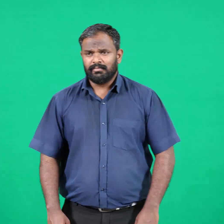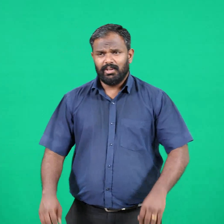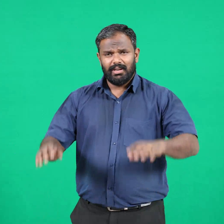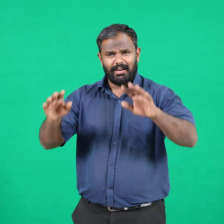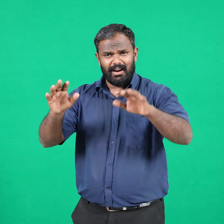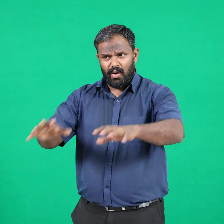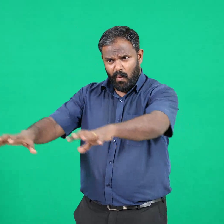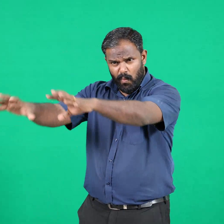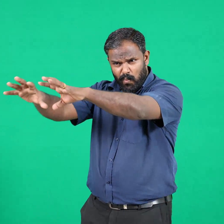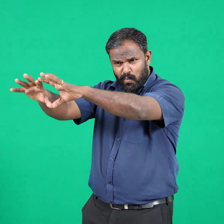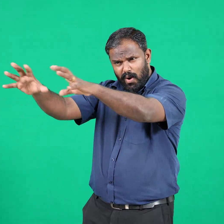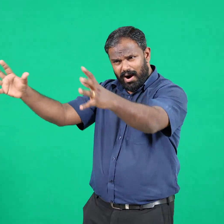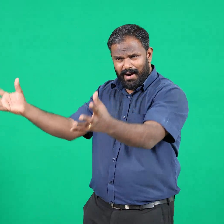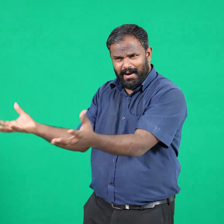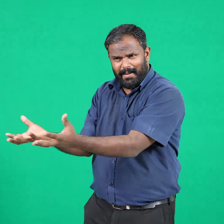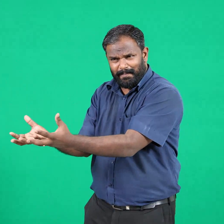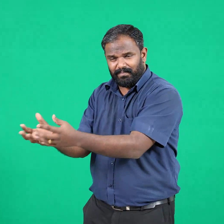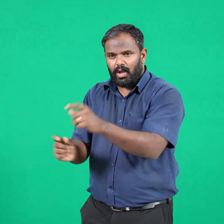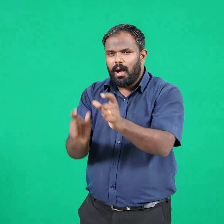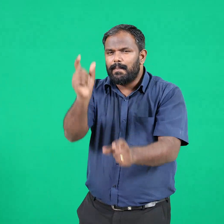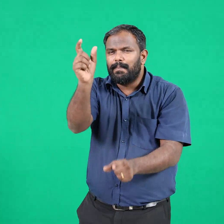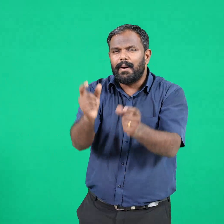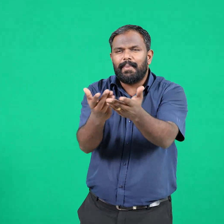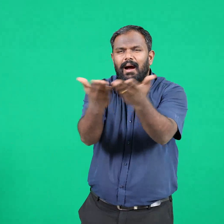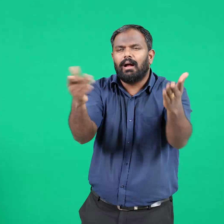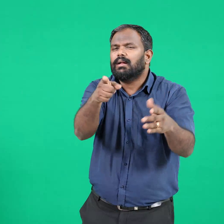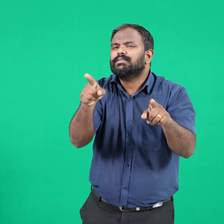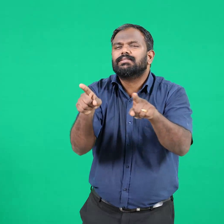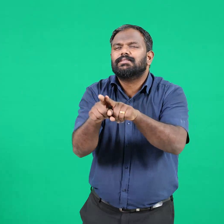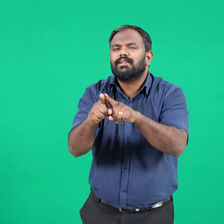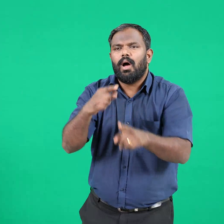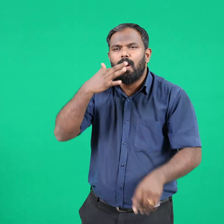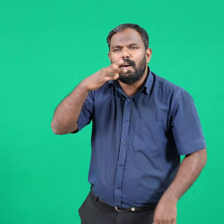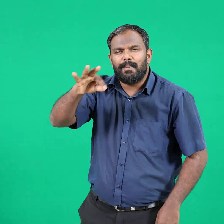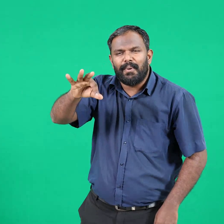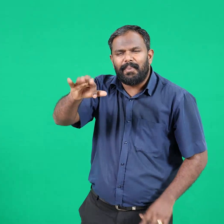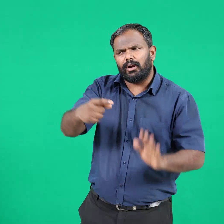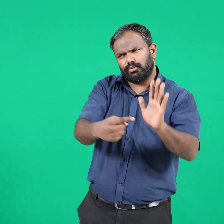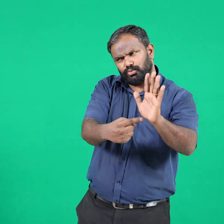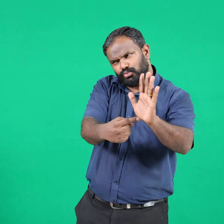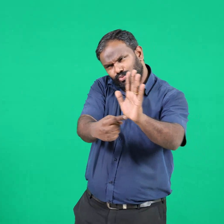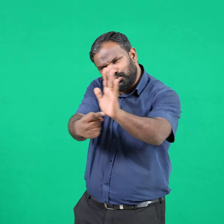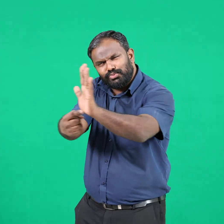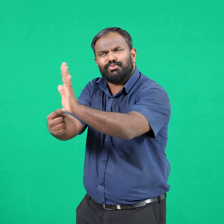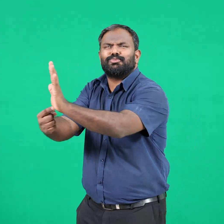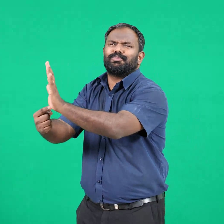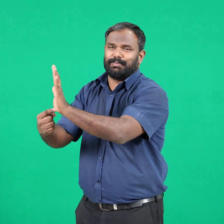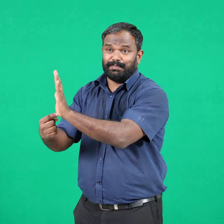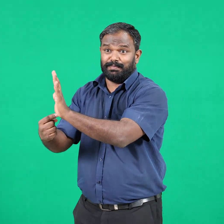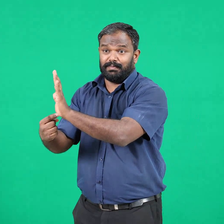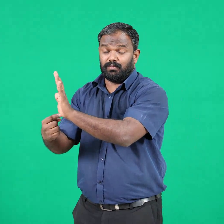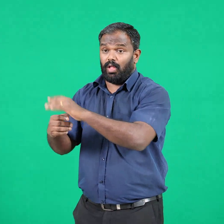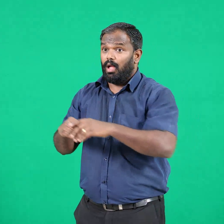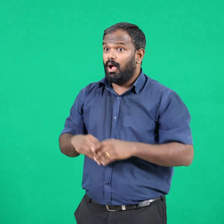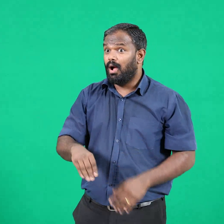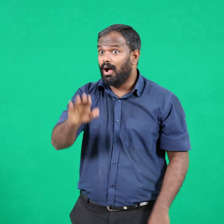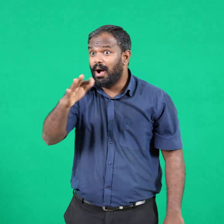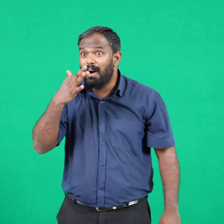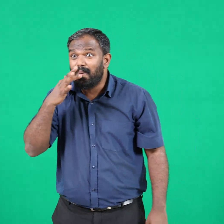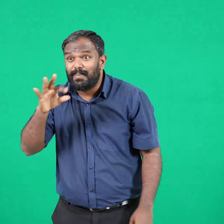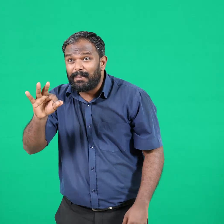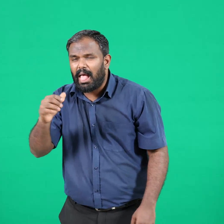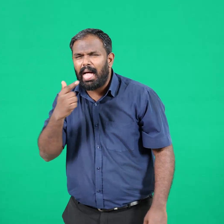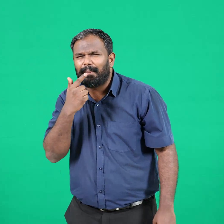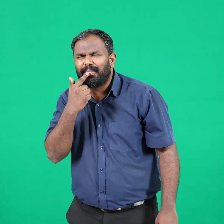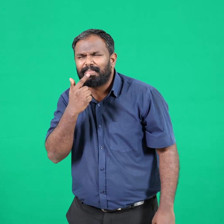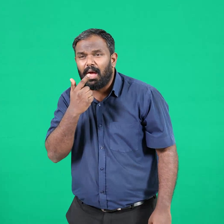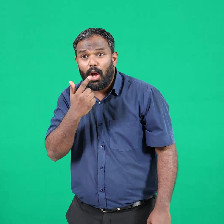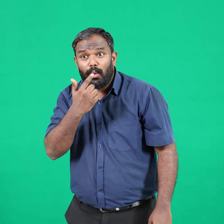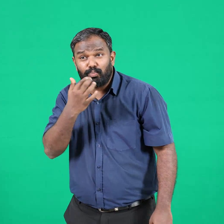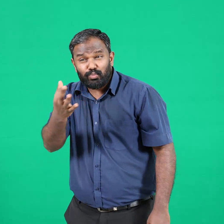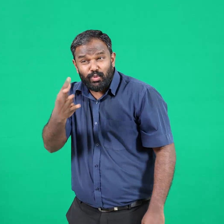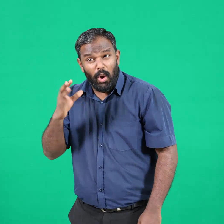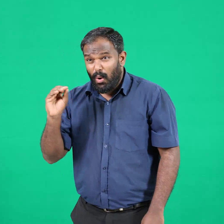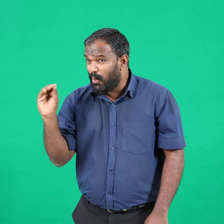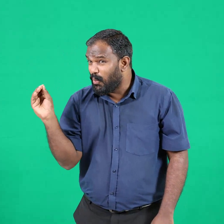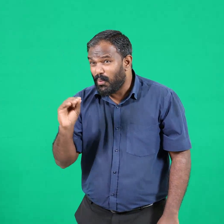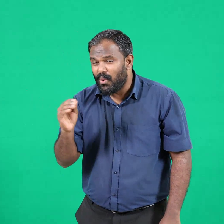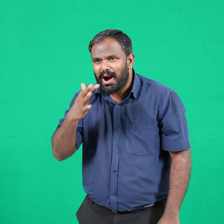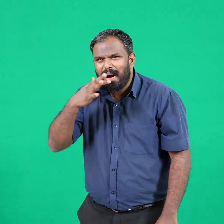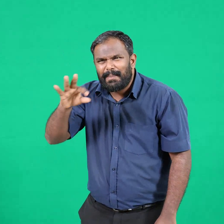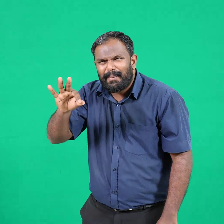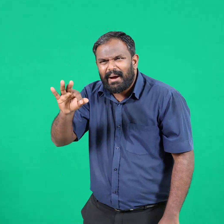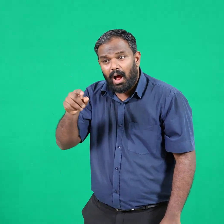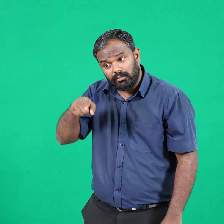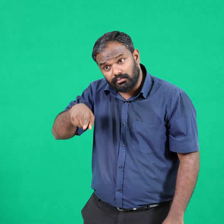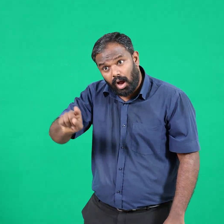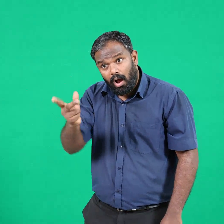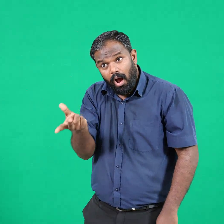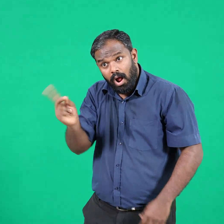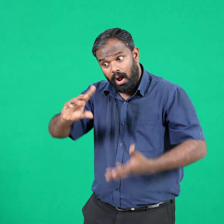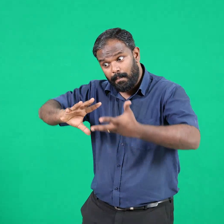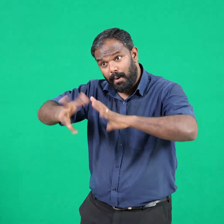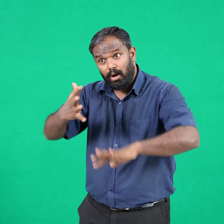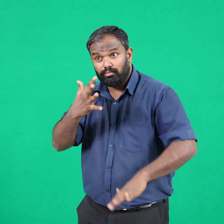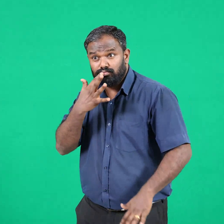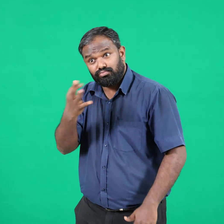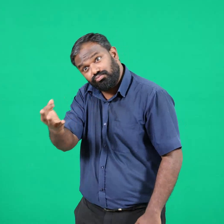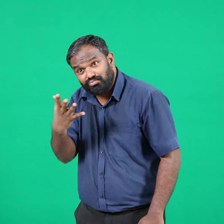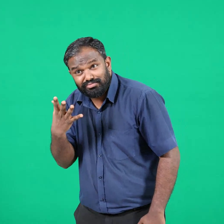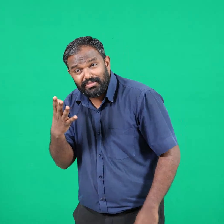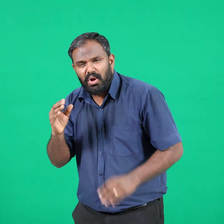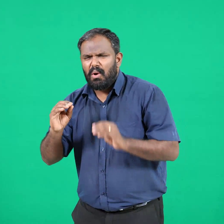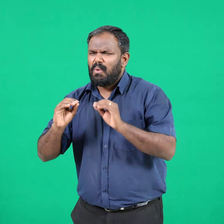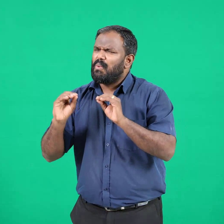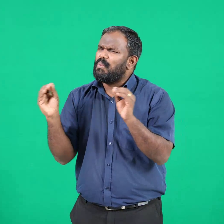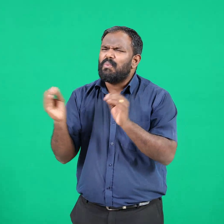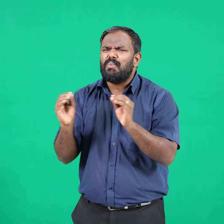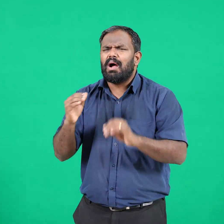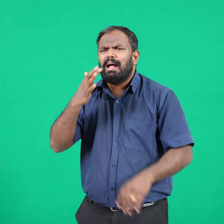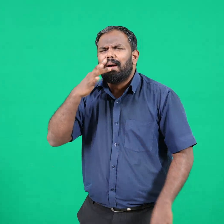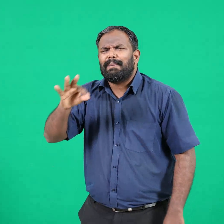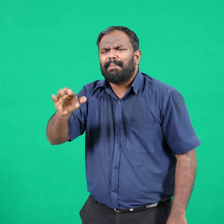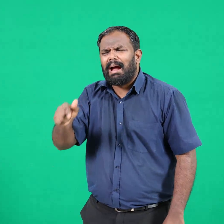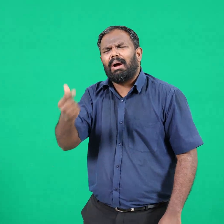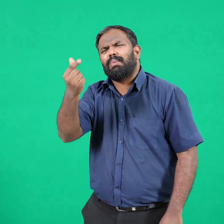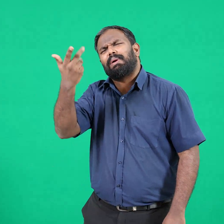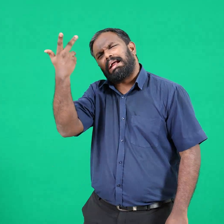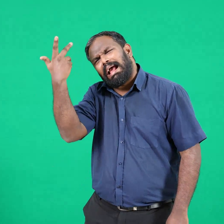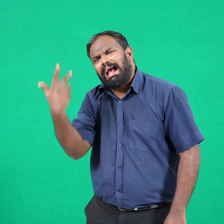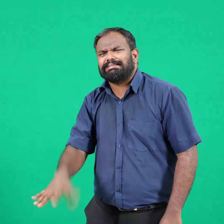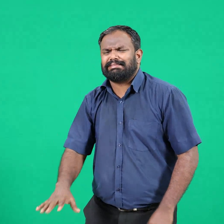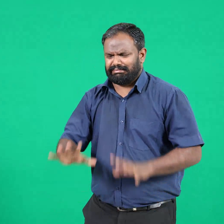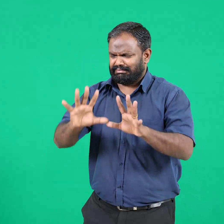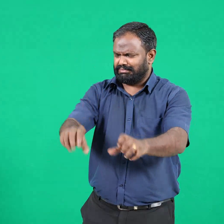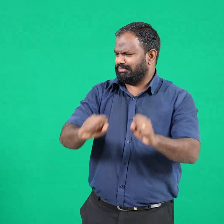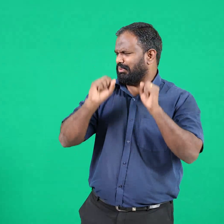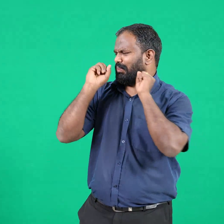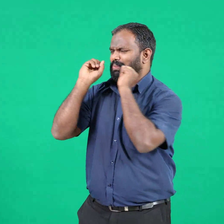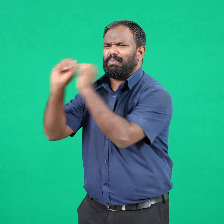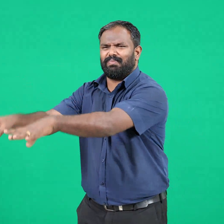You are the salt of the earth. But if the salt loses its savor, how can it be made salty again?